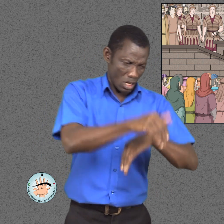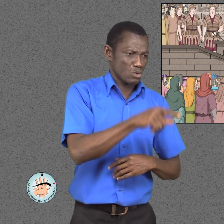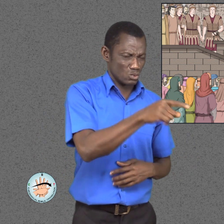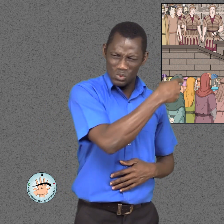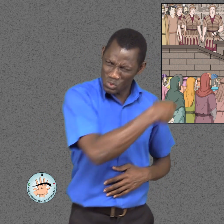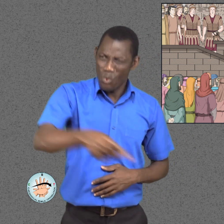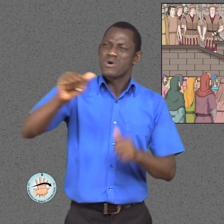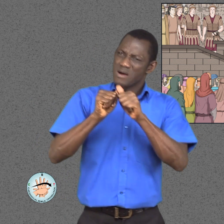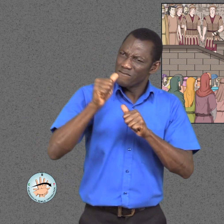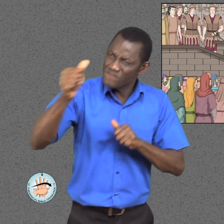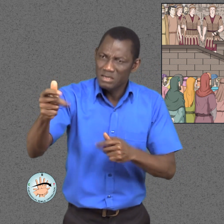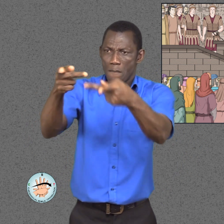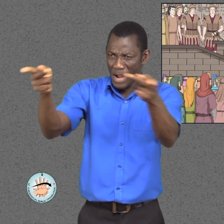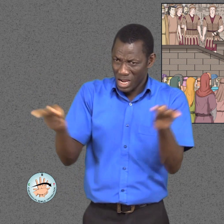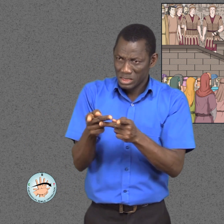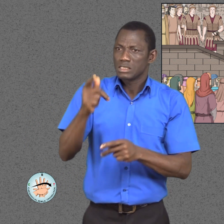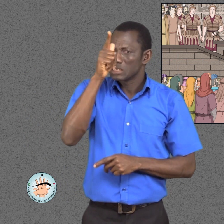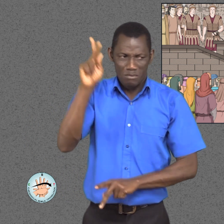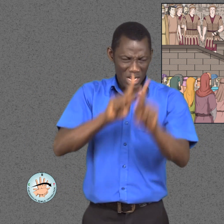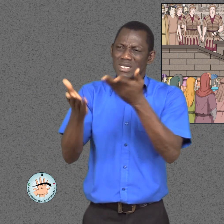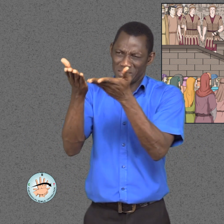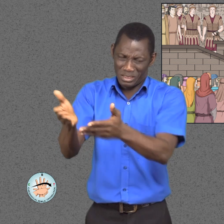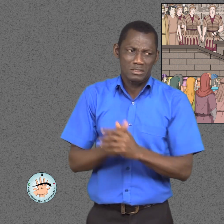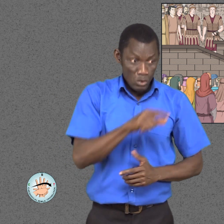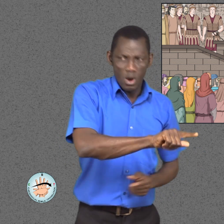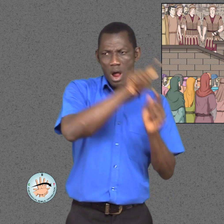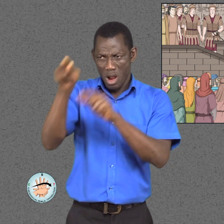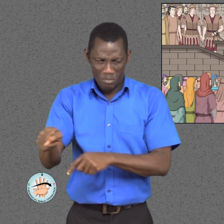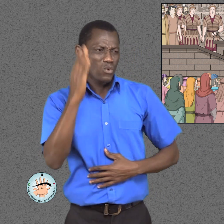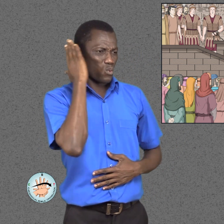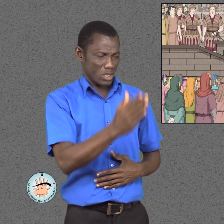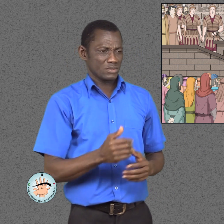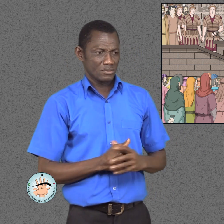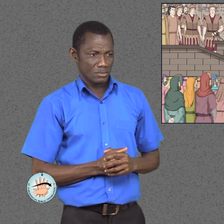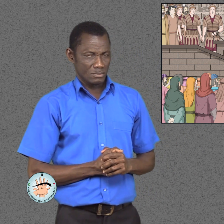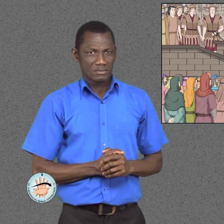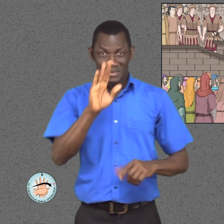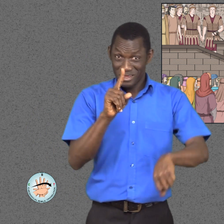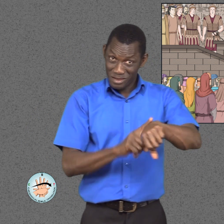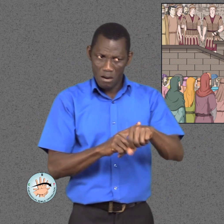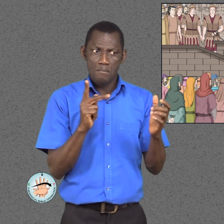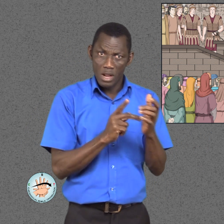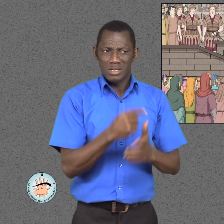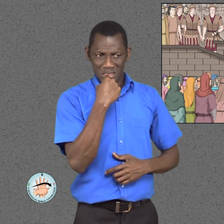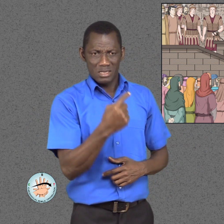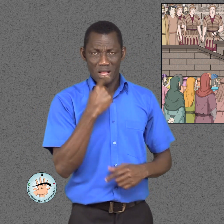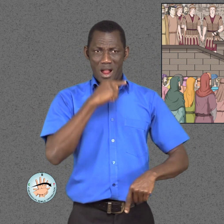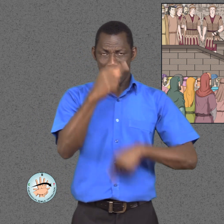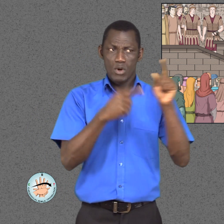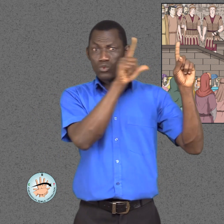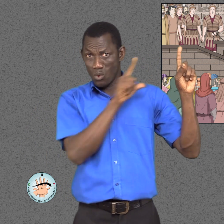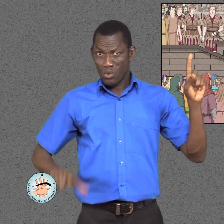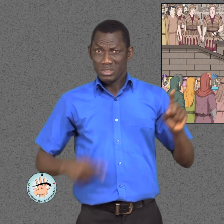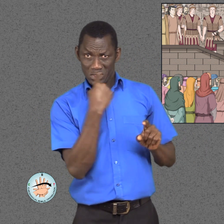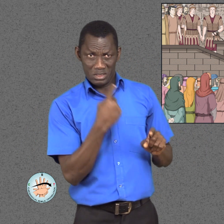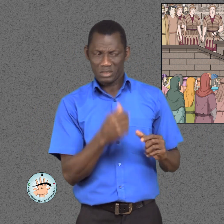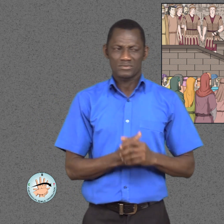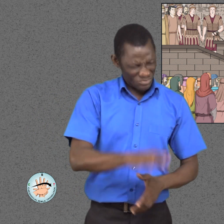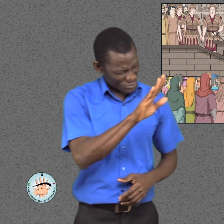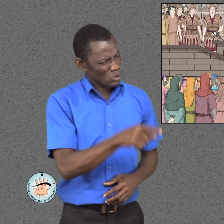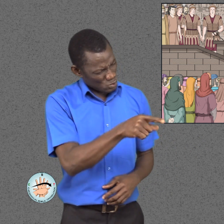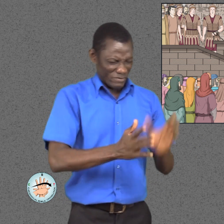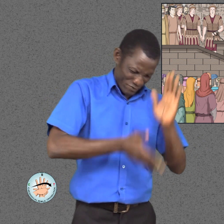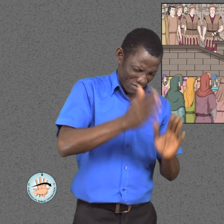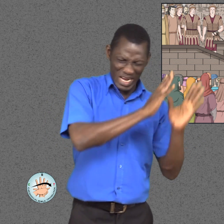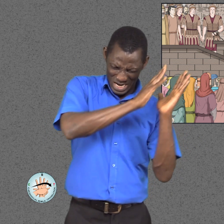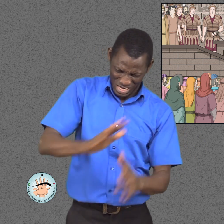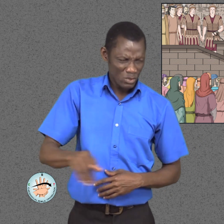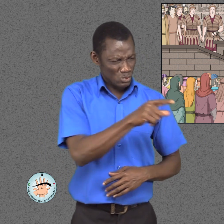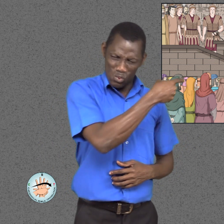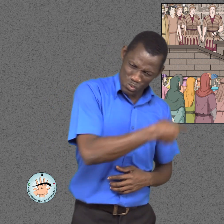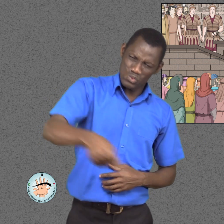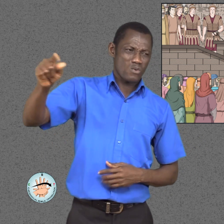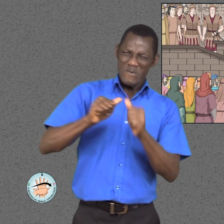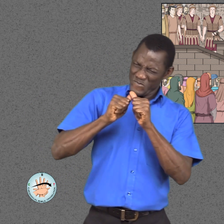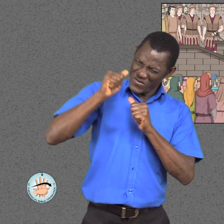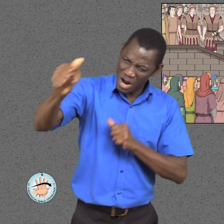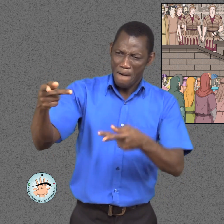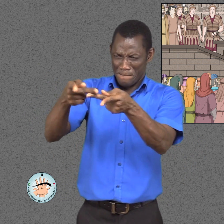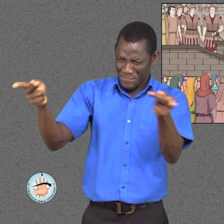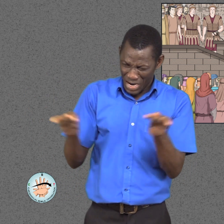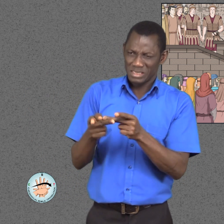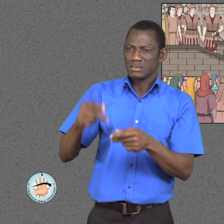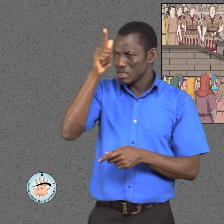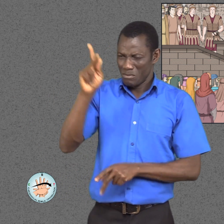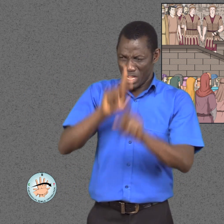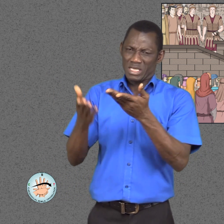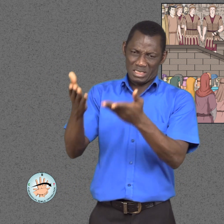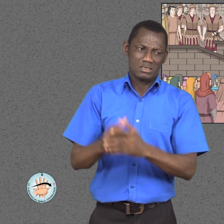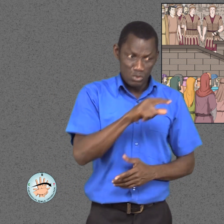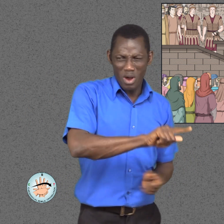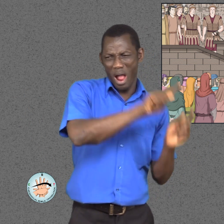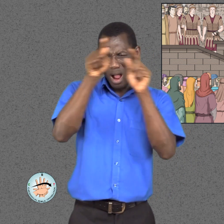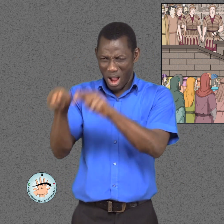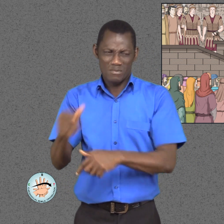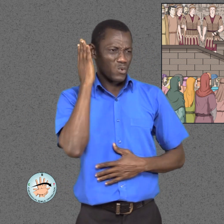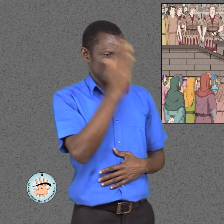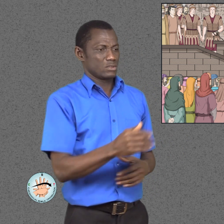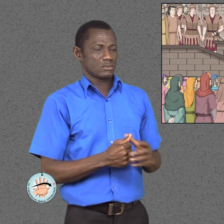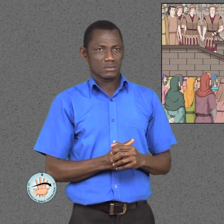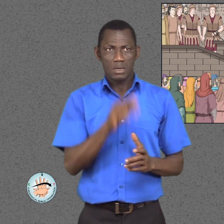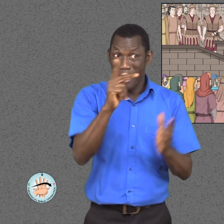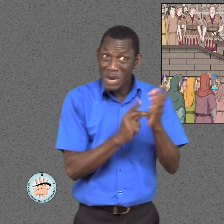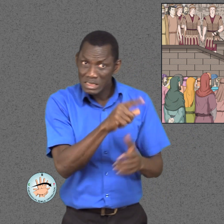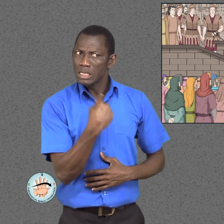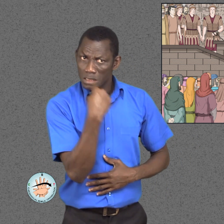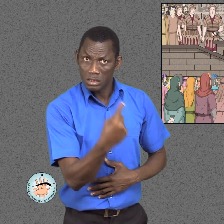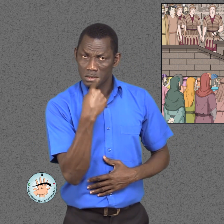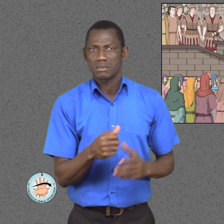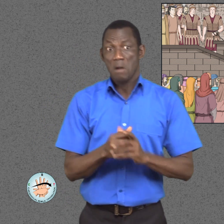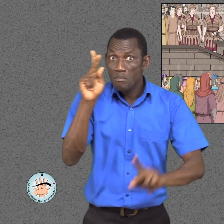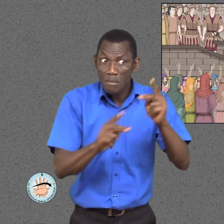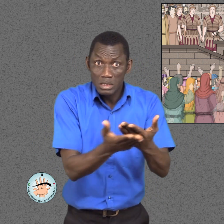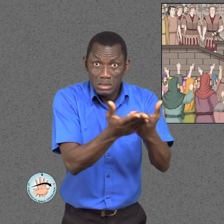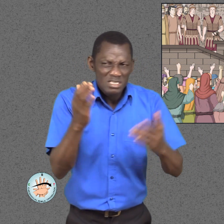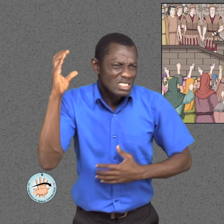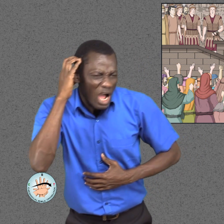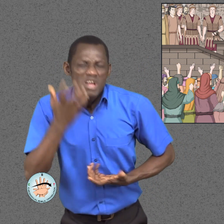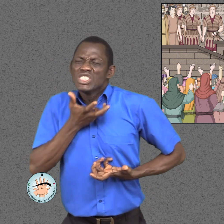I will send you far away to the Gentiles.’” The crowd listened to Paul until he made this statement.